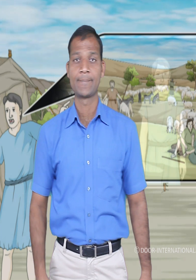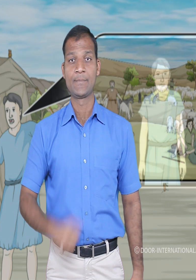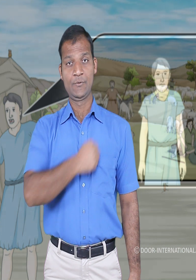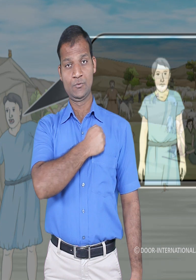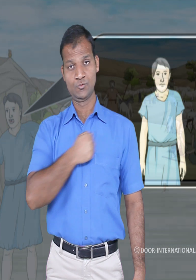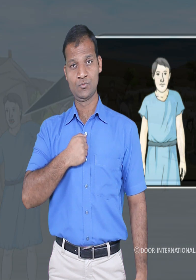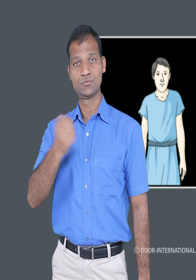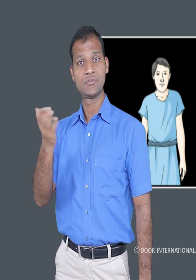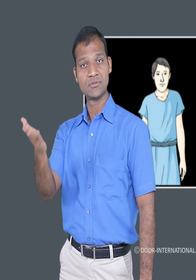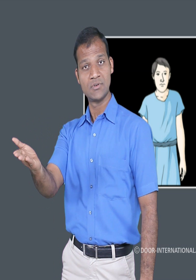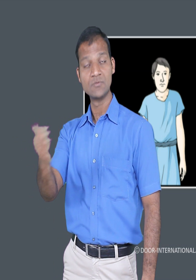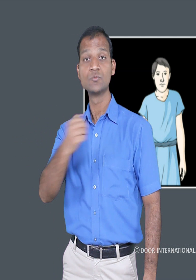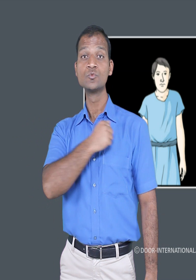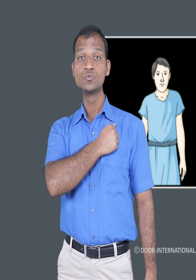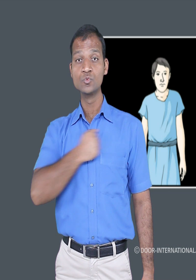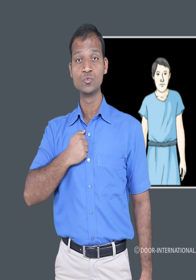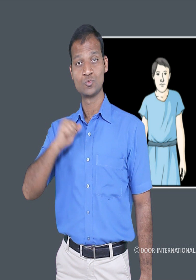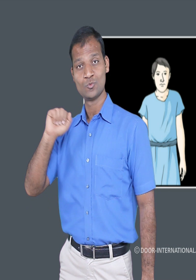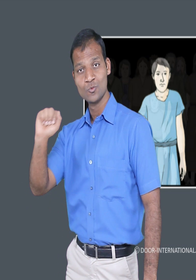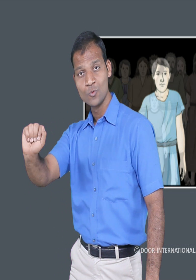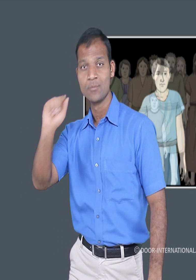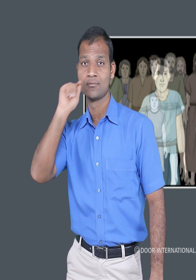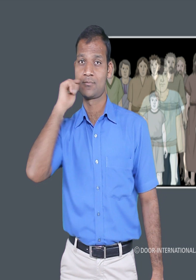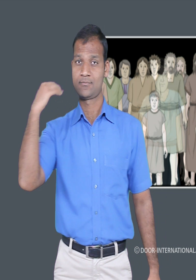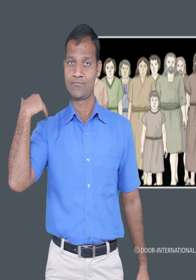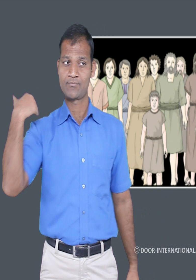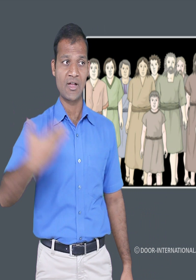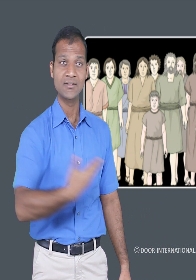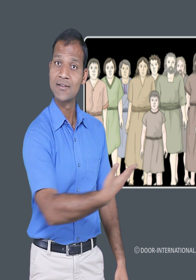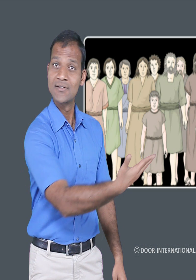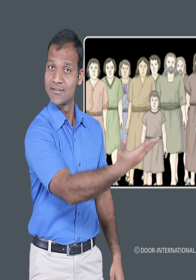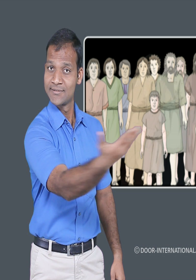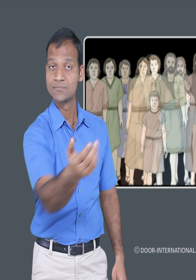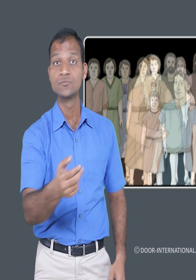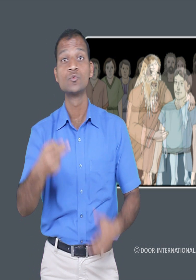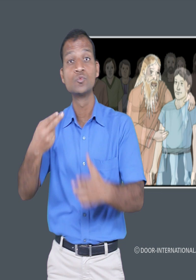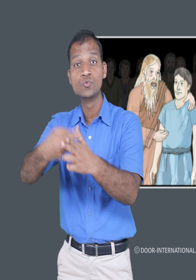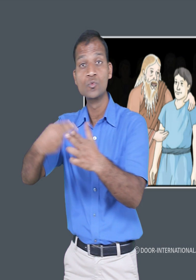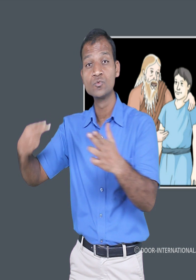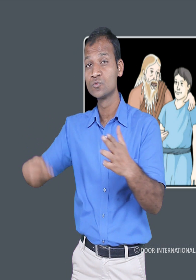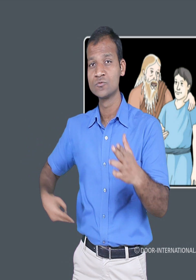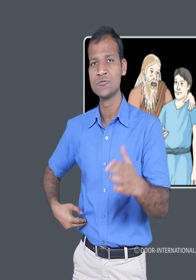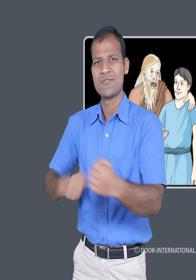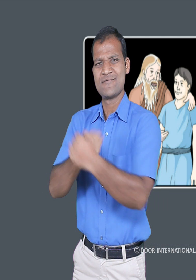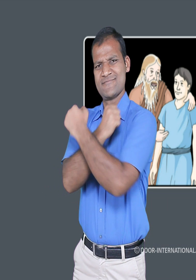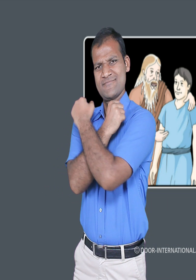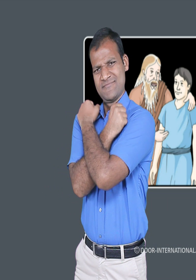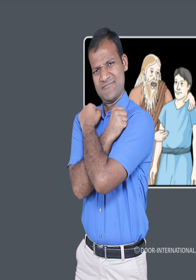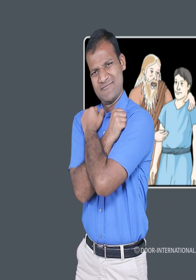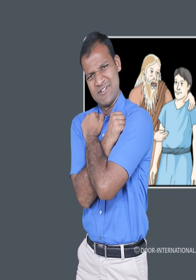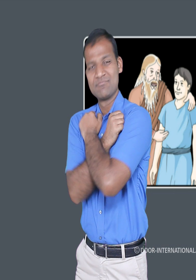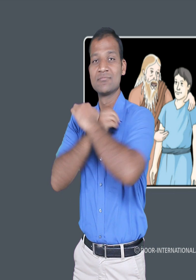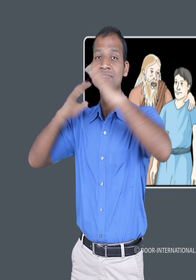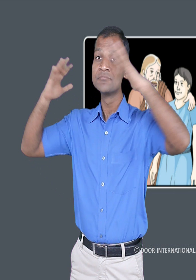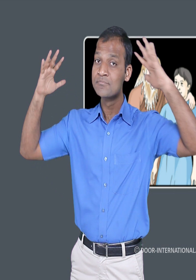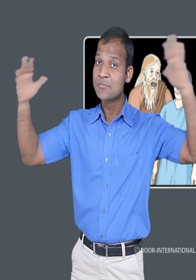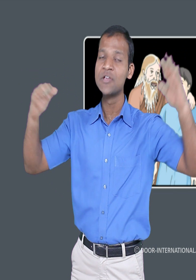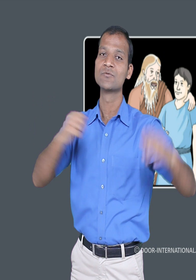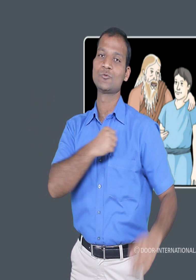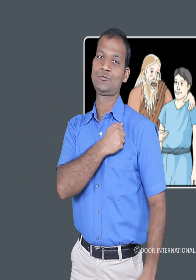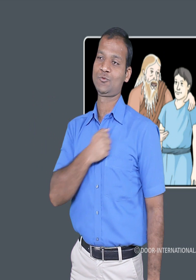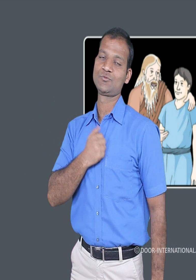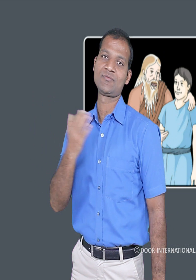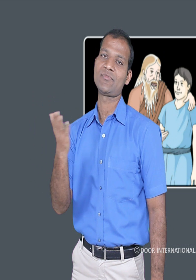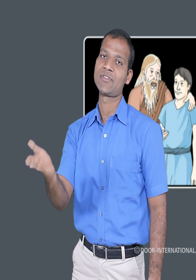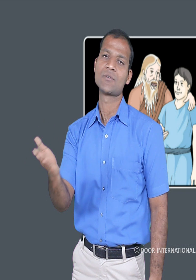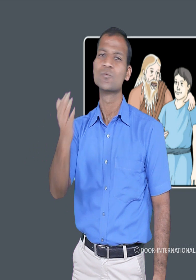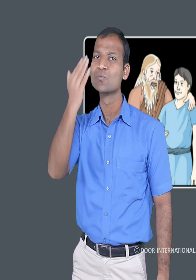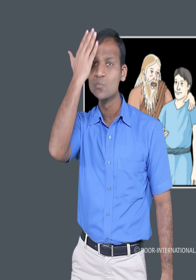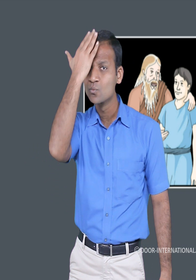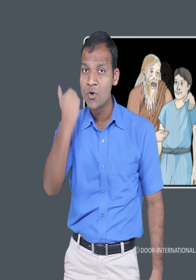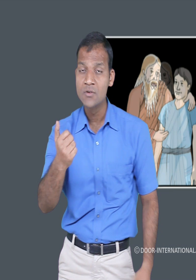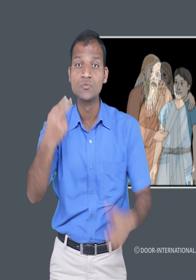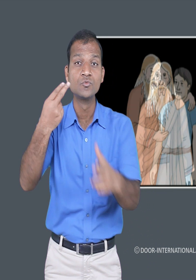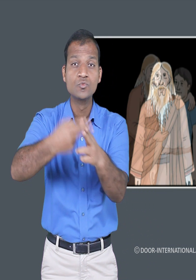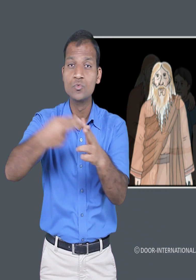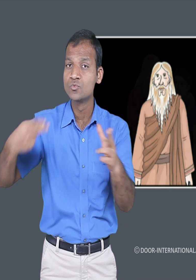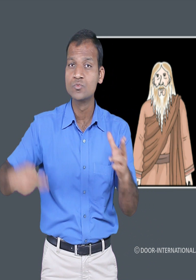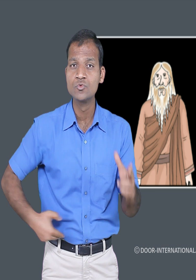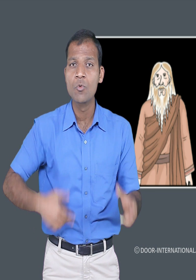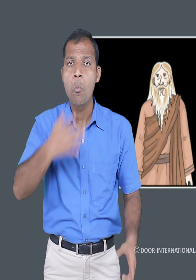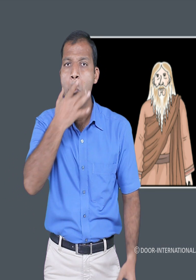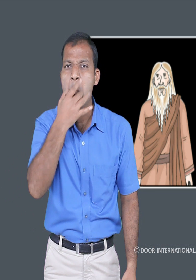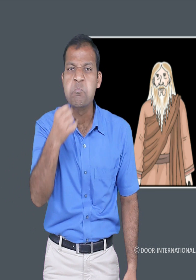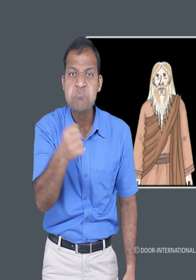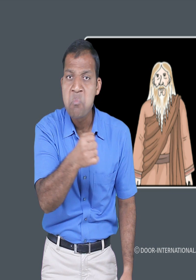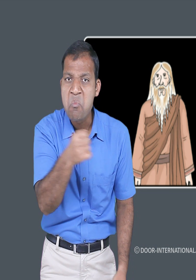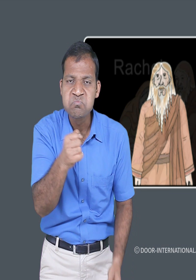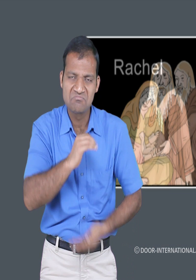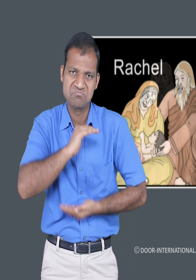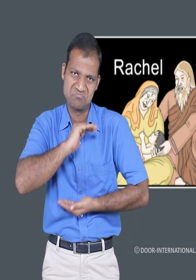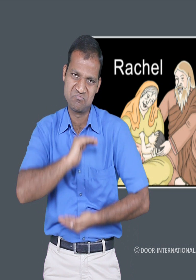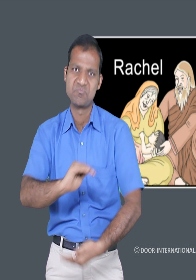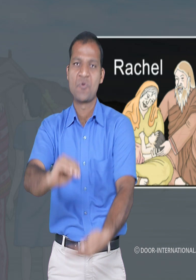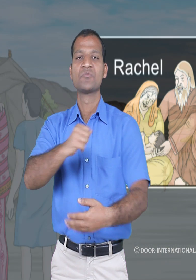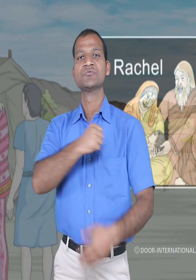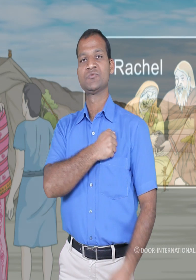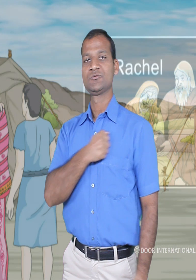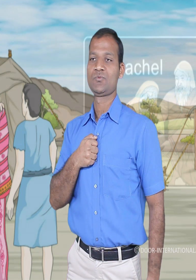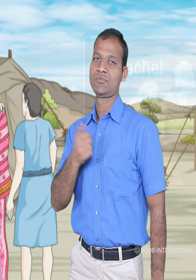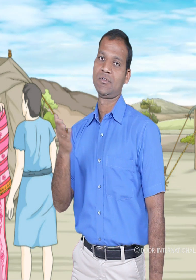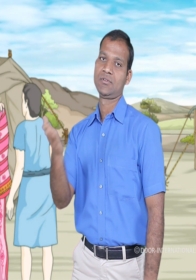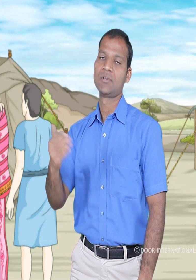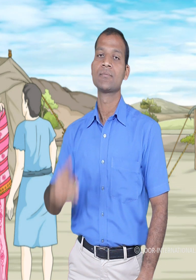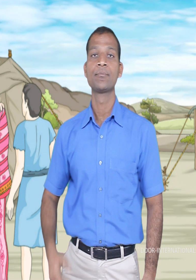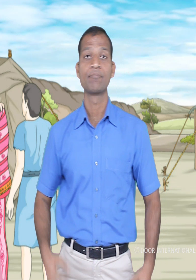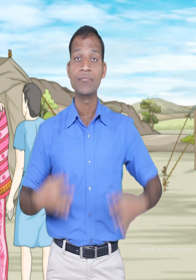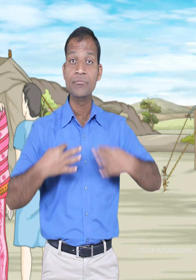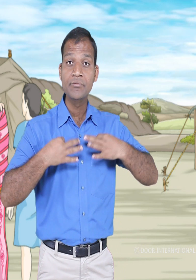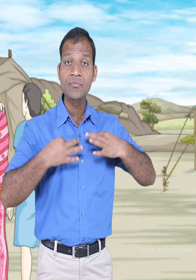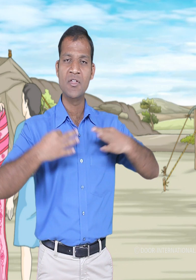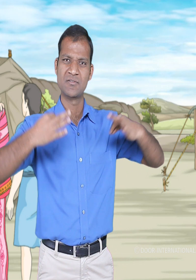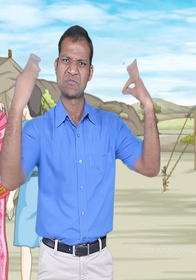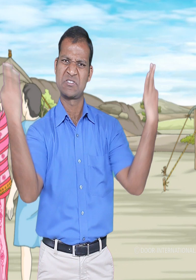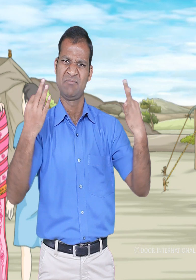Now Israel loved Joseph more than his other sons, because Joseph had been born to him in his old age;